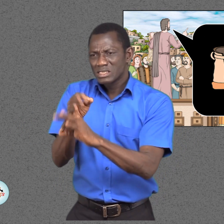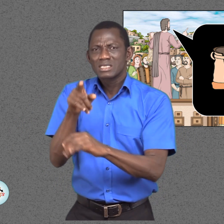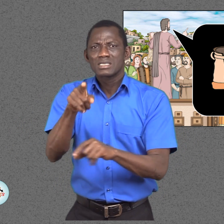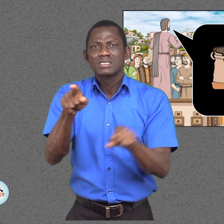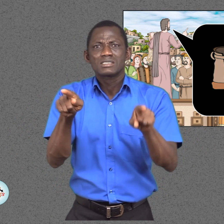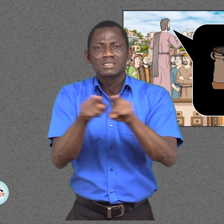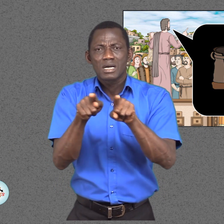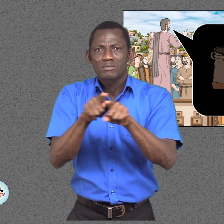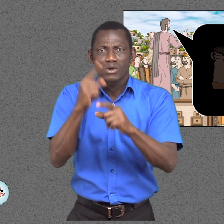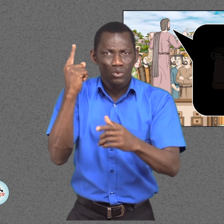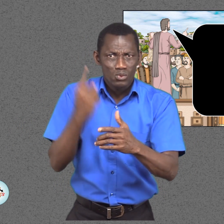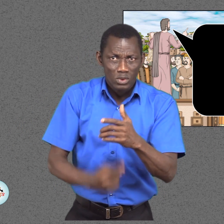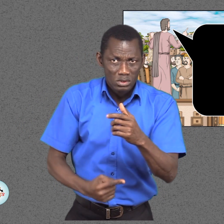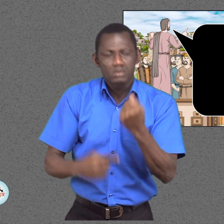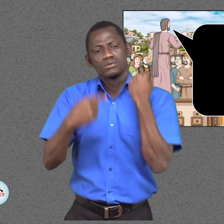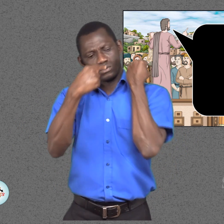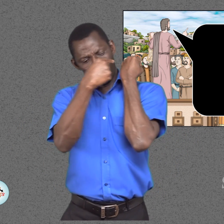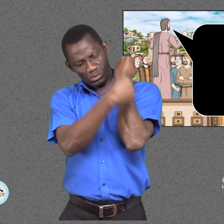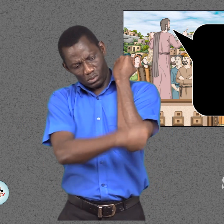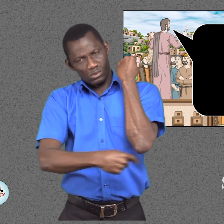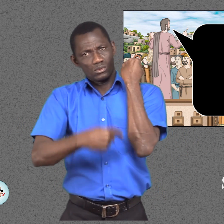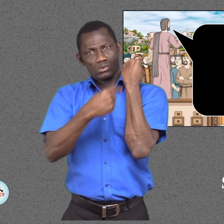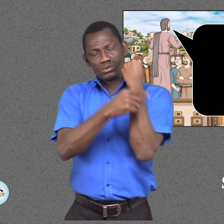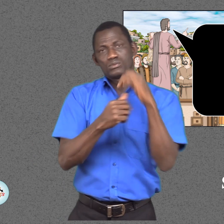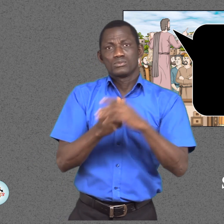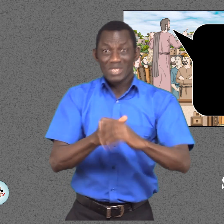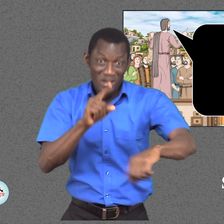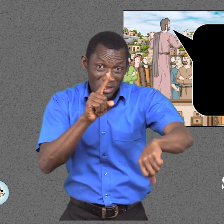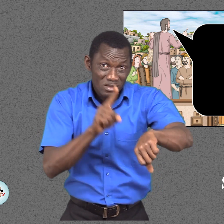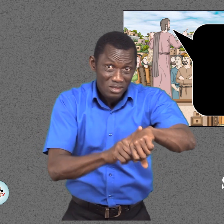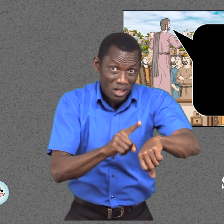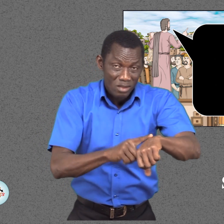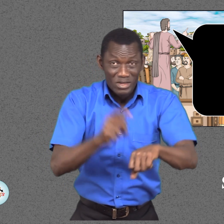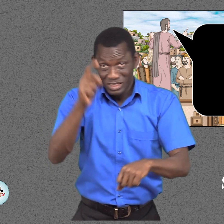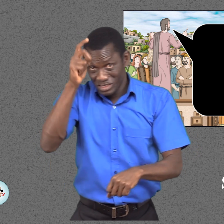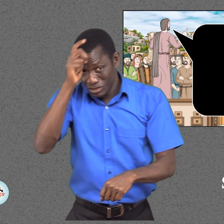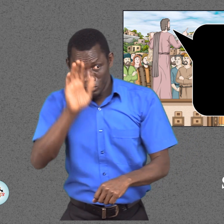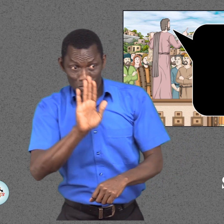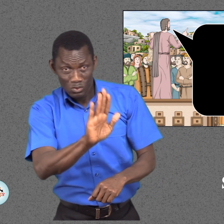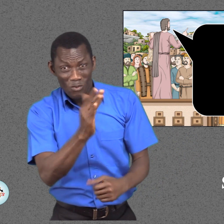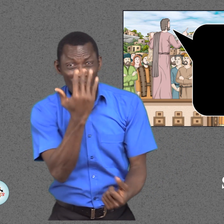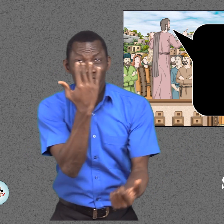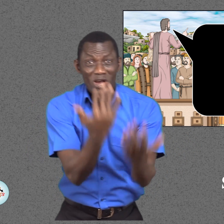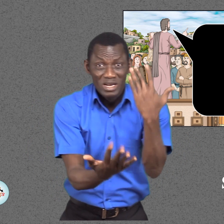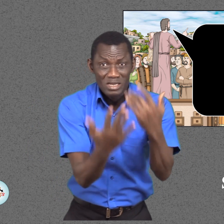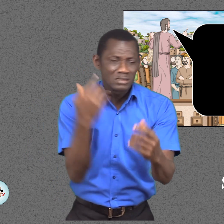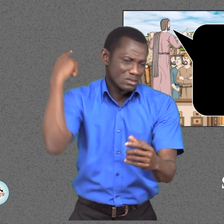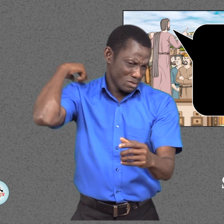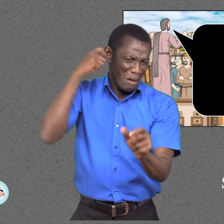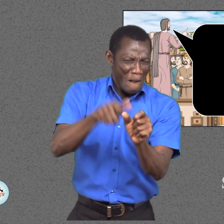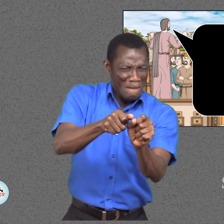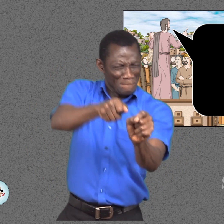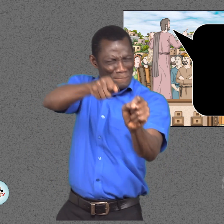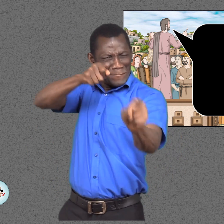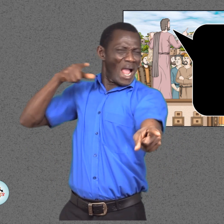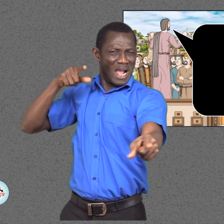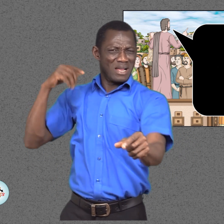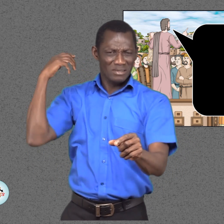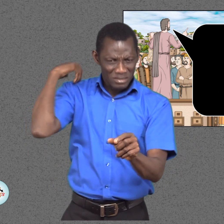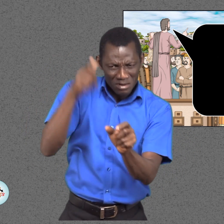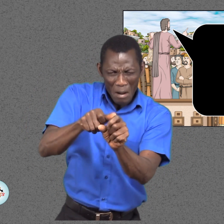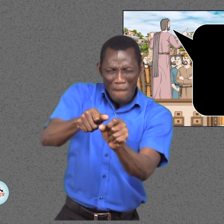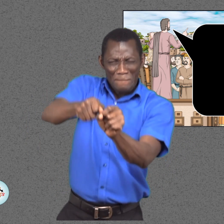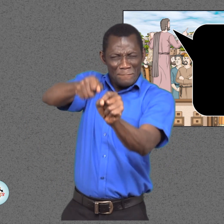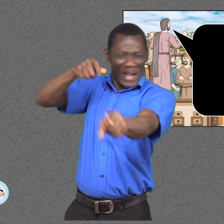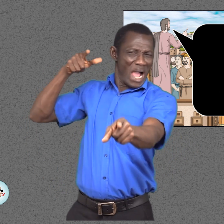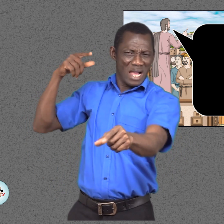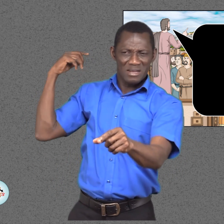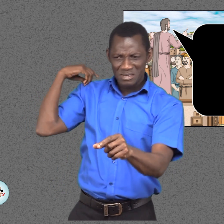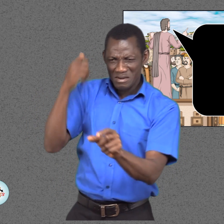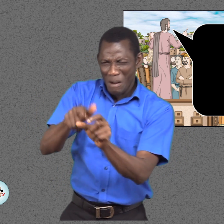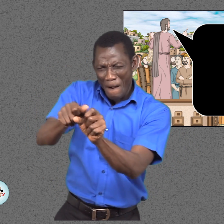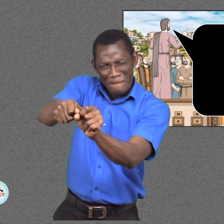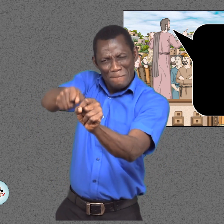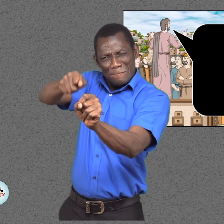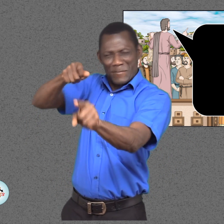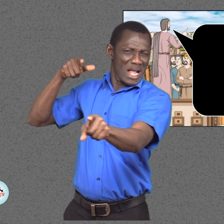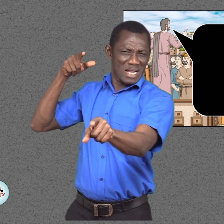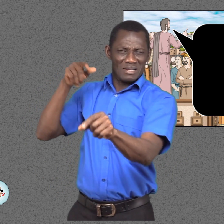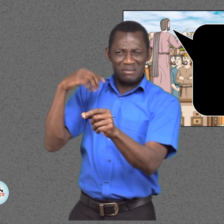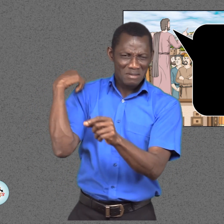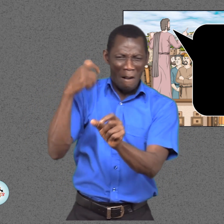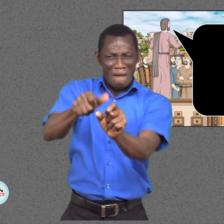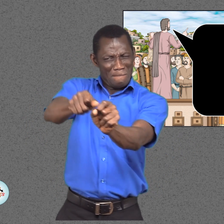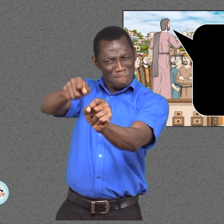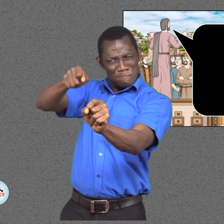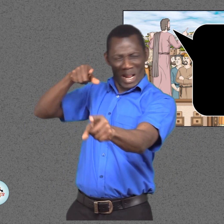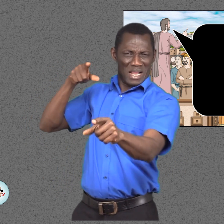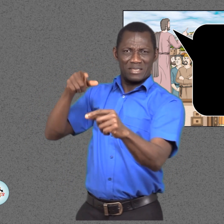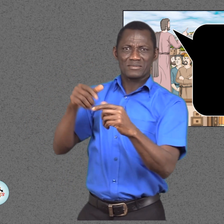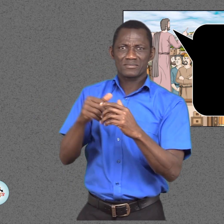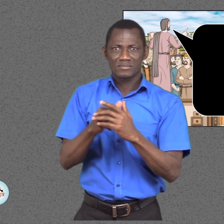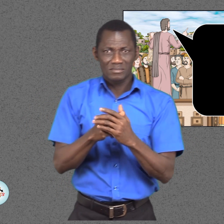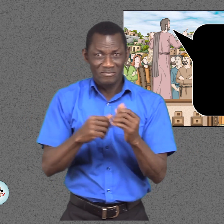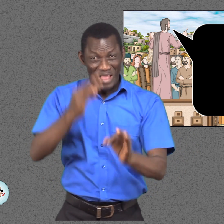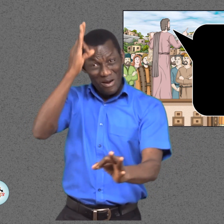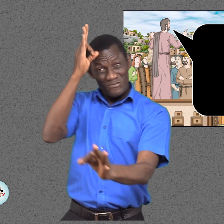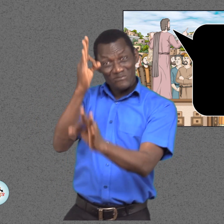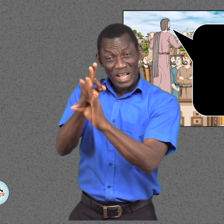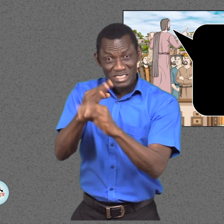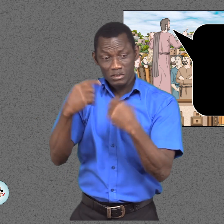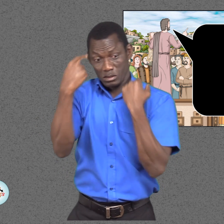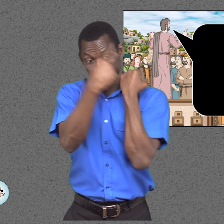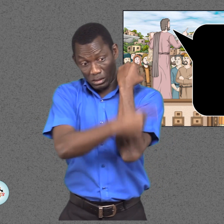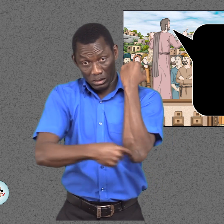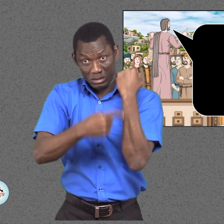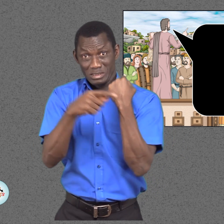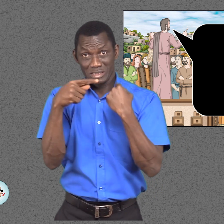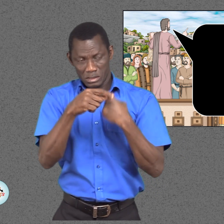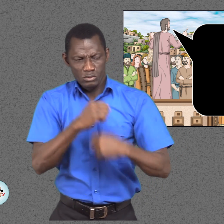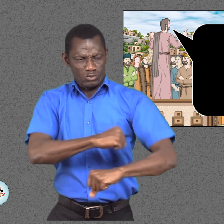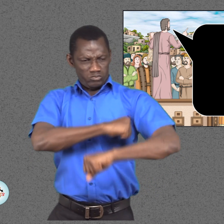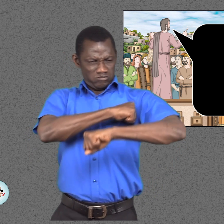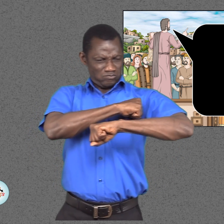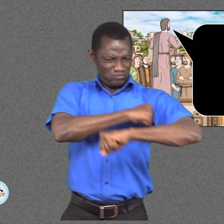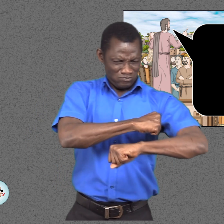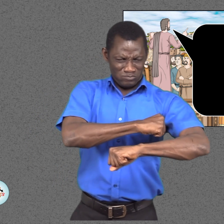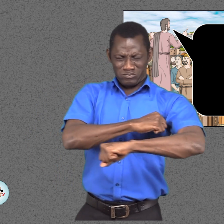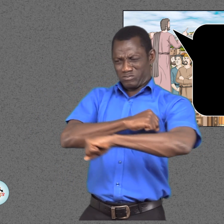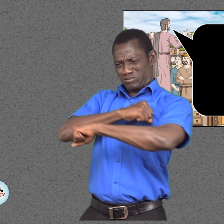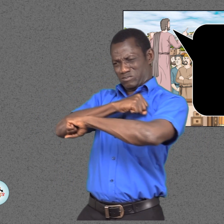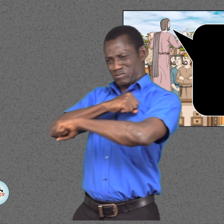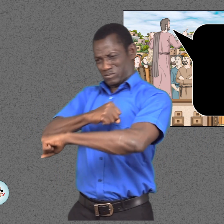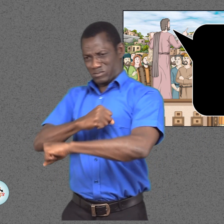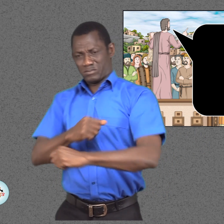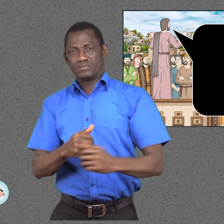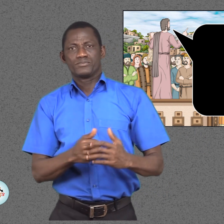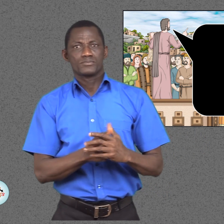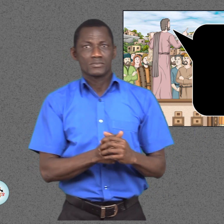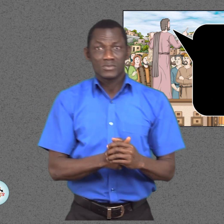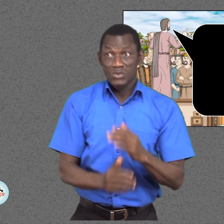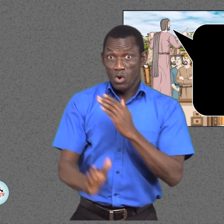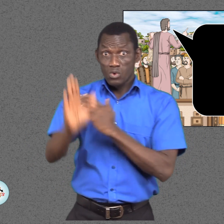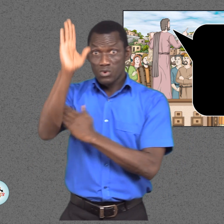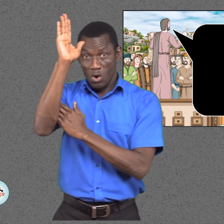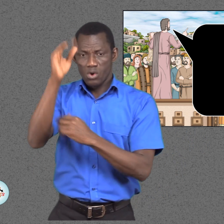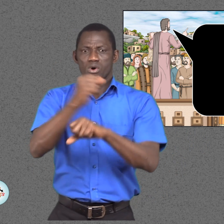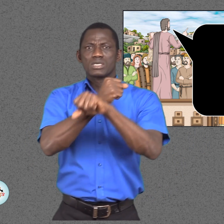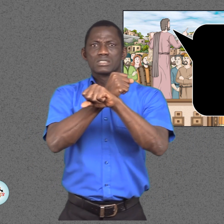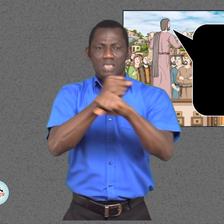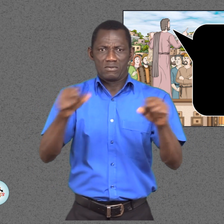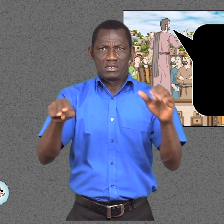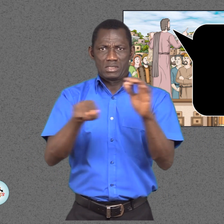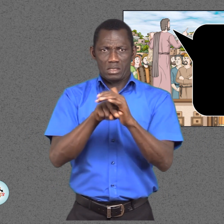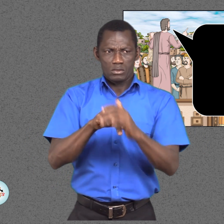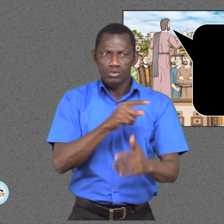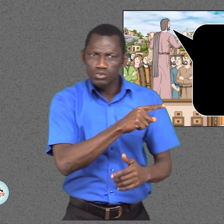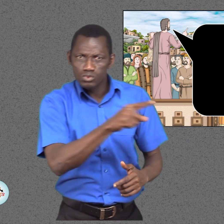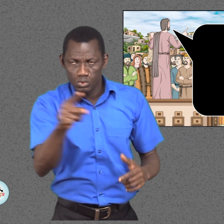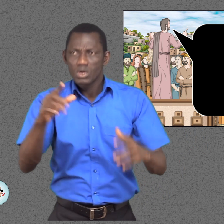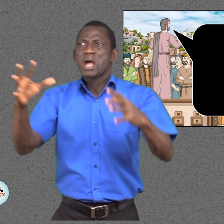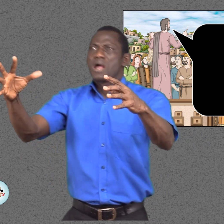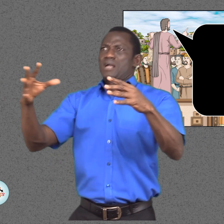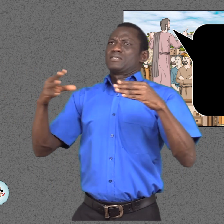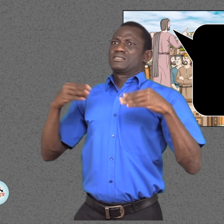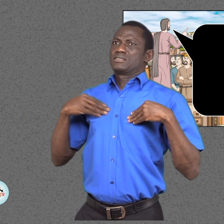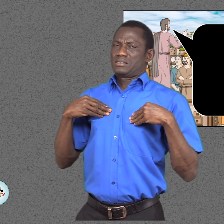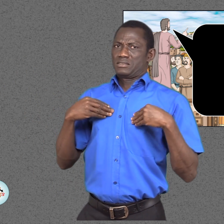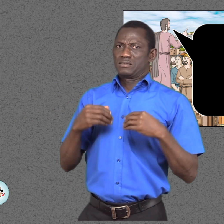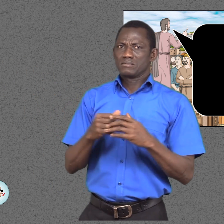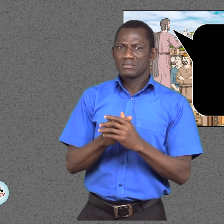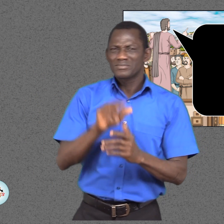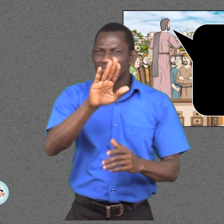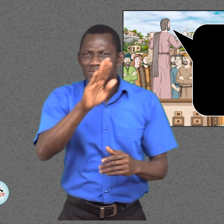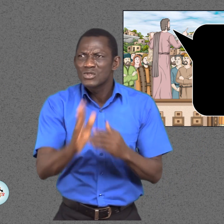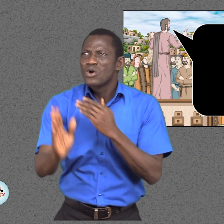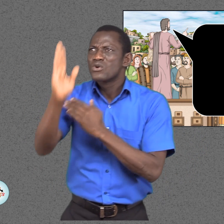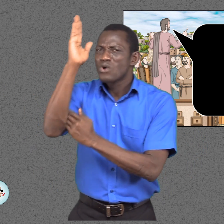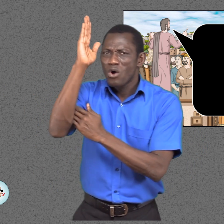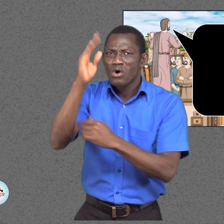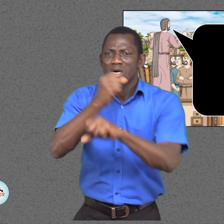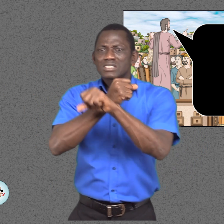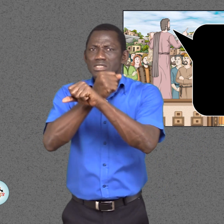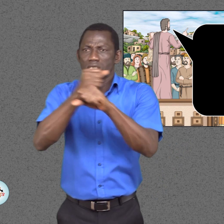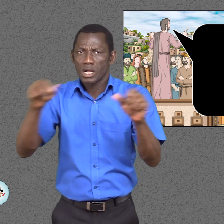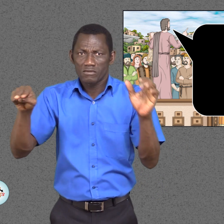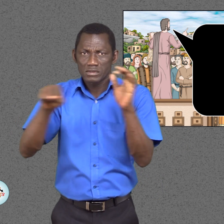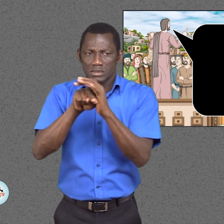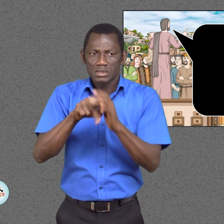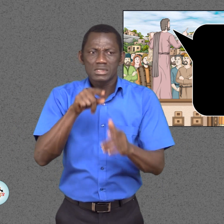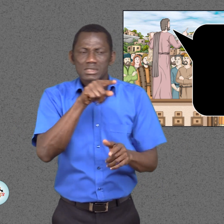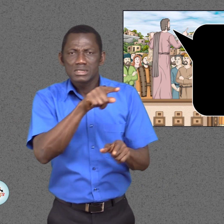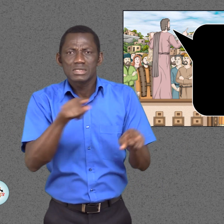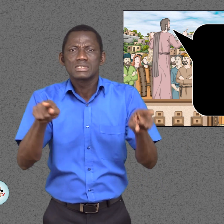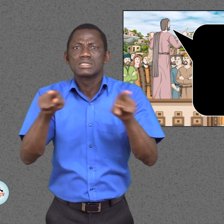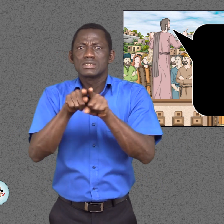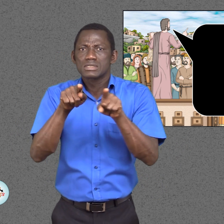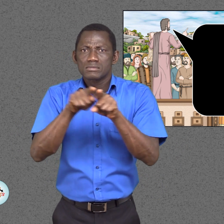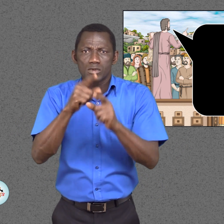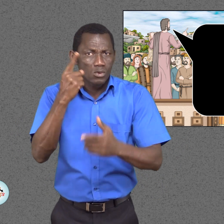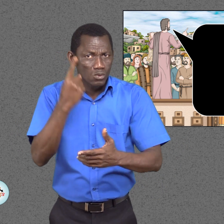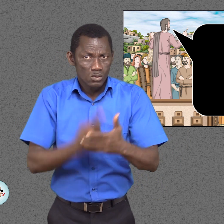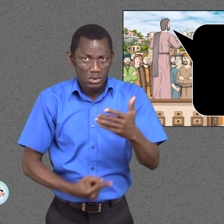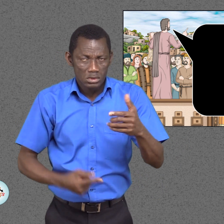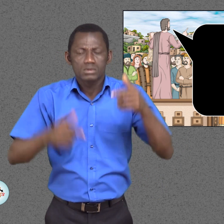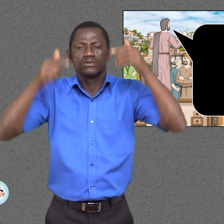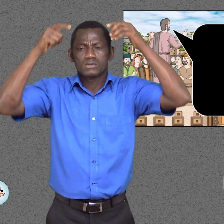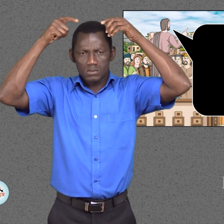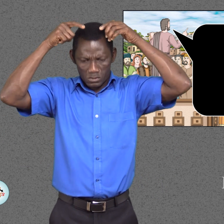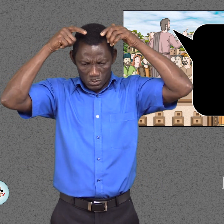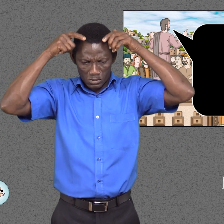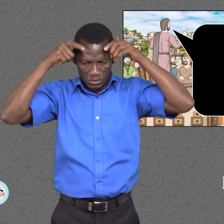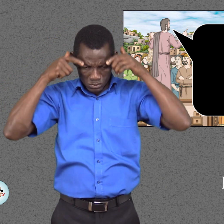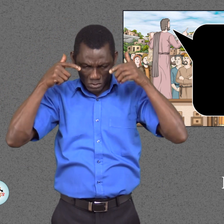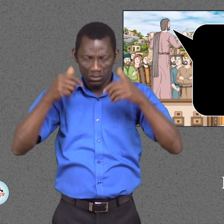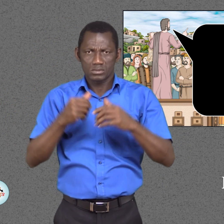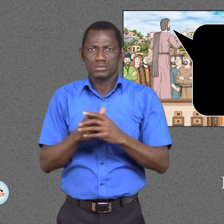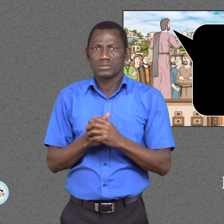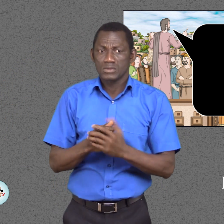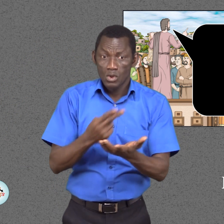In addition to all this, take up the shield of faith, with which you can extinguish all the flaming arrows of the evil one.